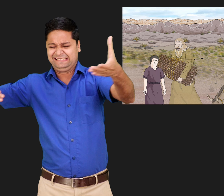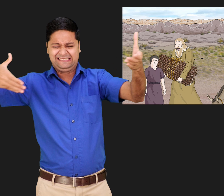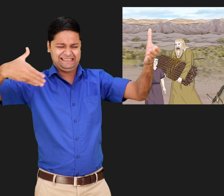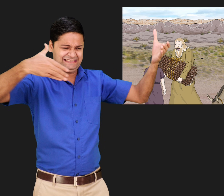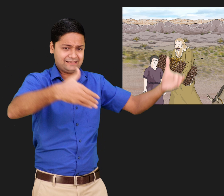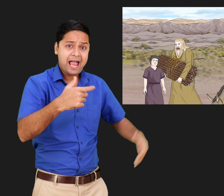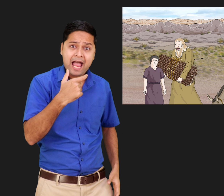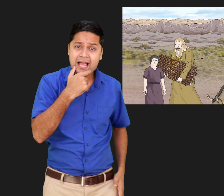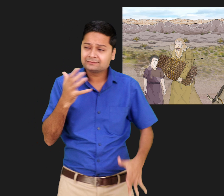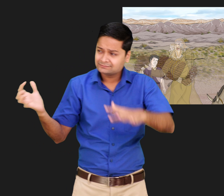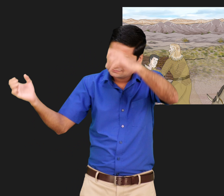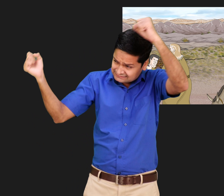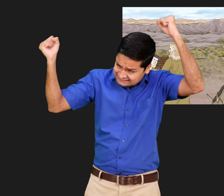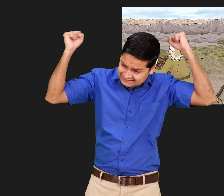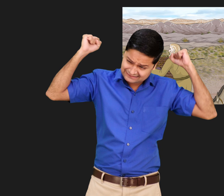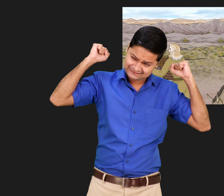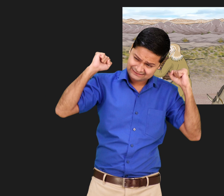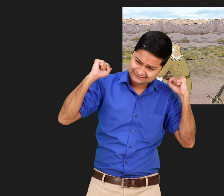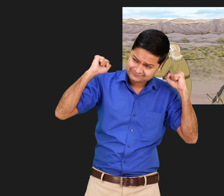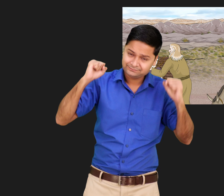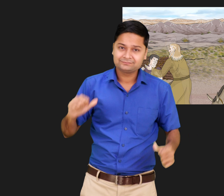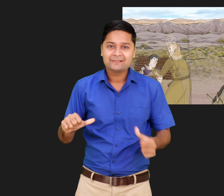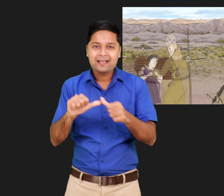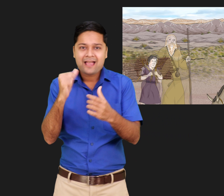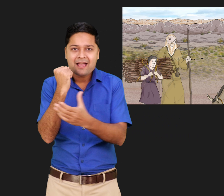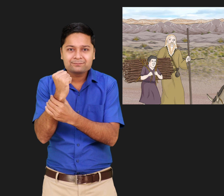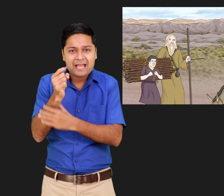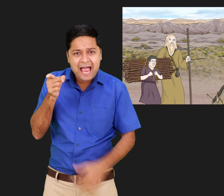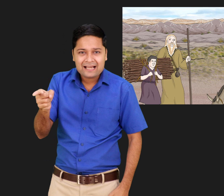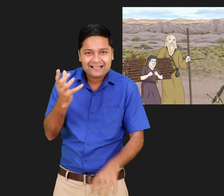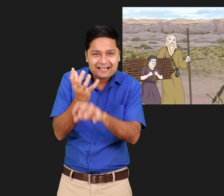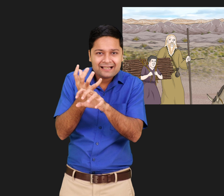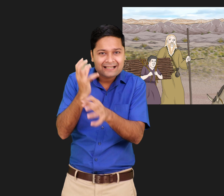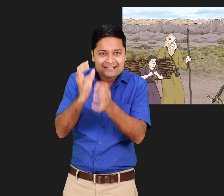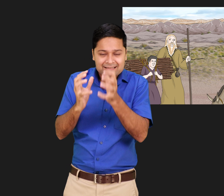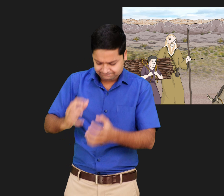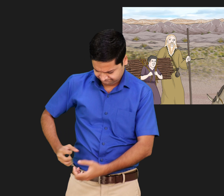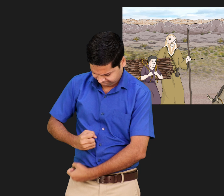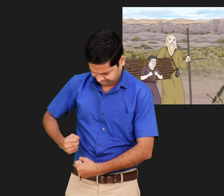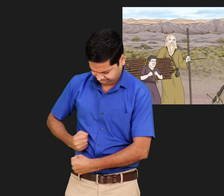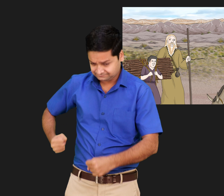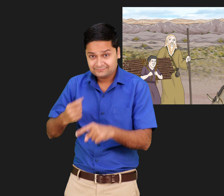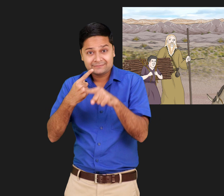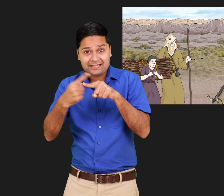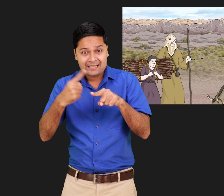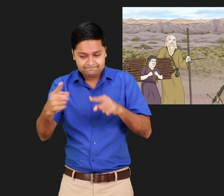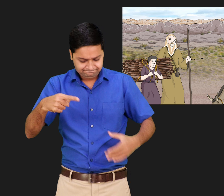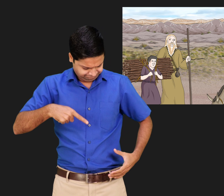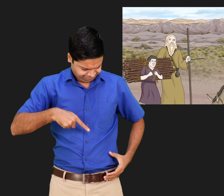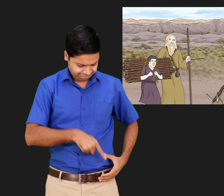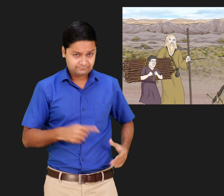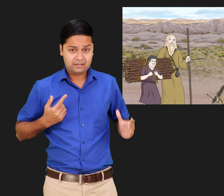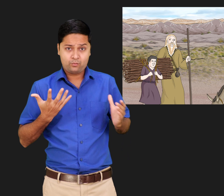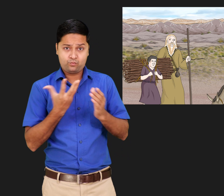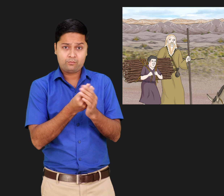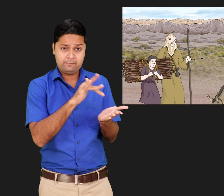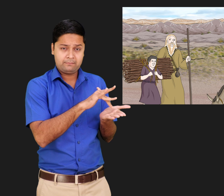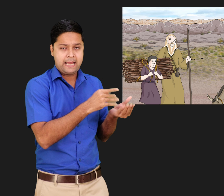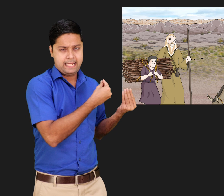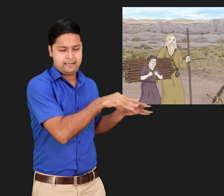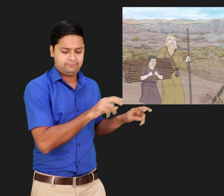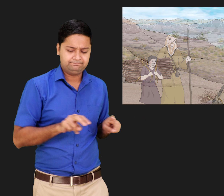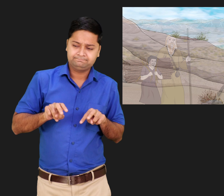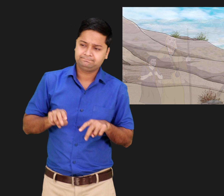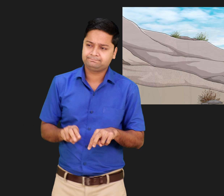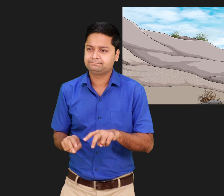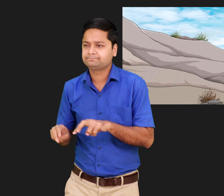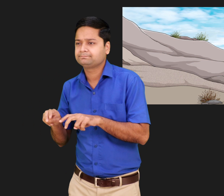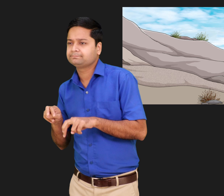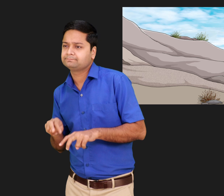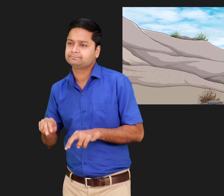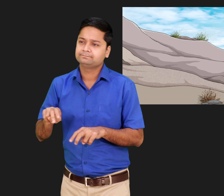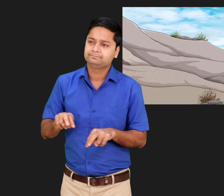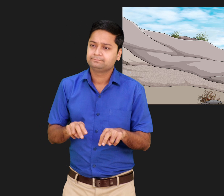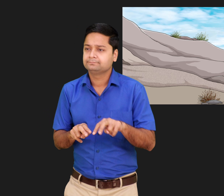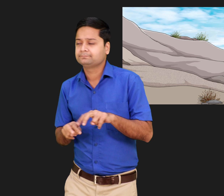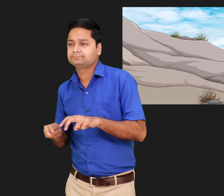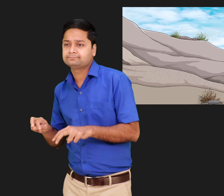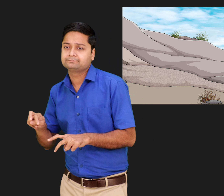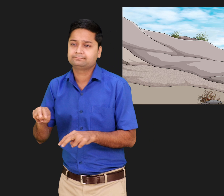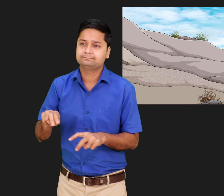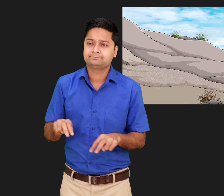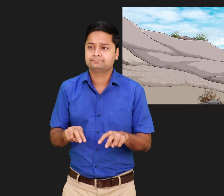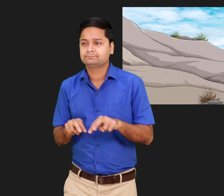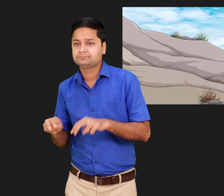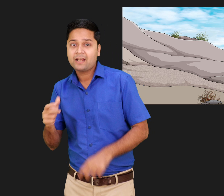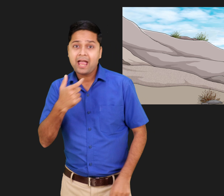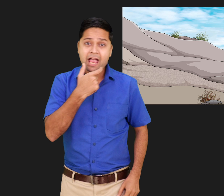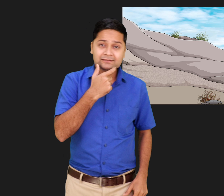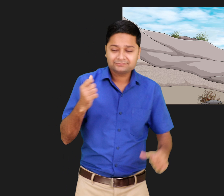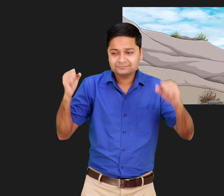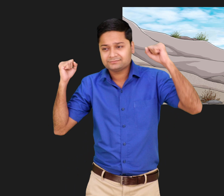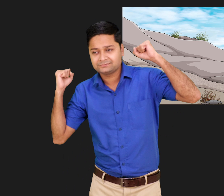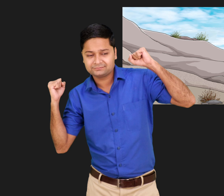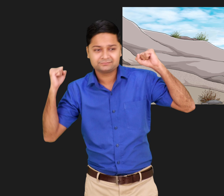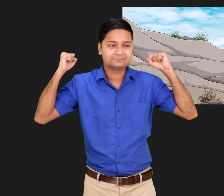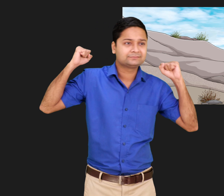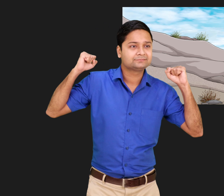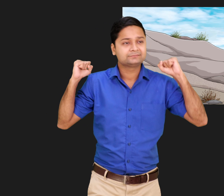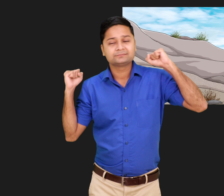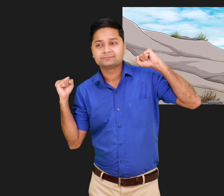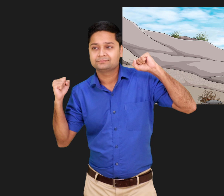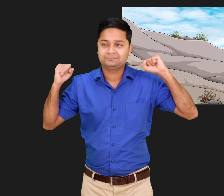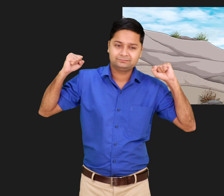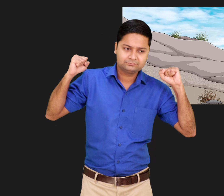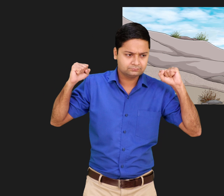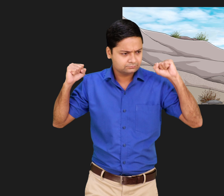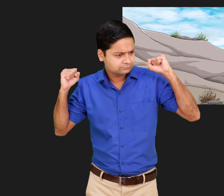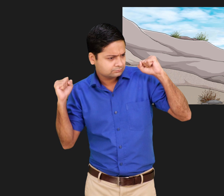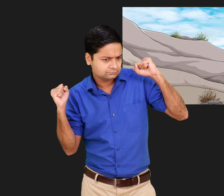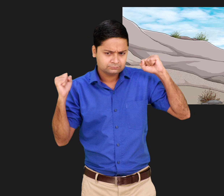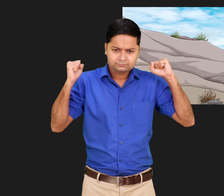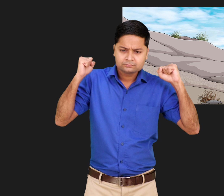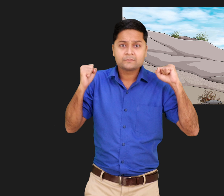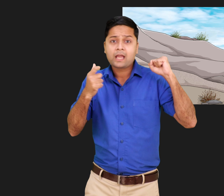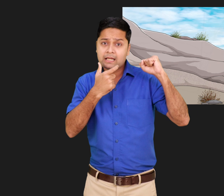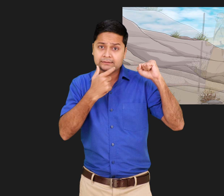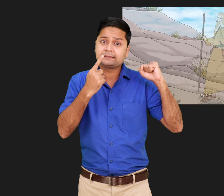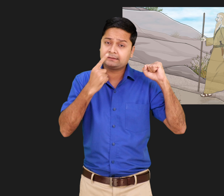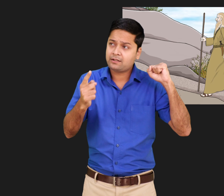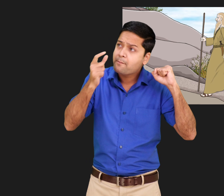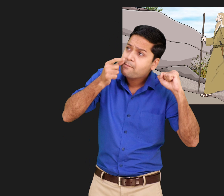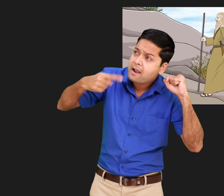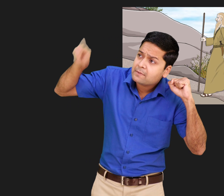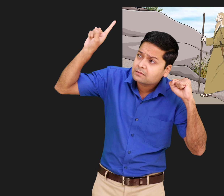Abraham took the wood for the burnt offering and placed it on his son Isaac. He himself carried the fire and the sacrificial knife, and the two of them walked on together.